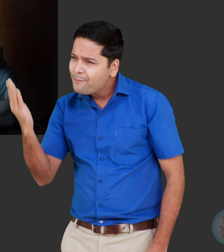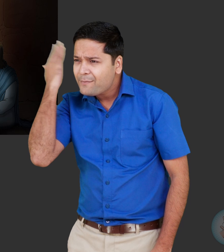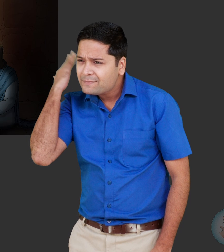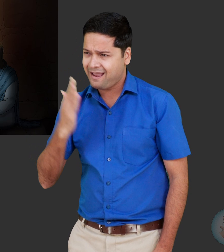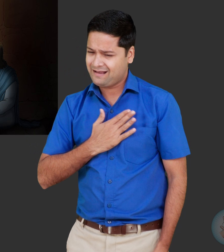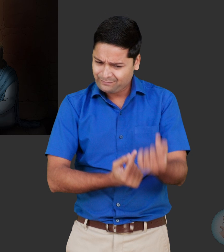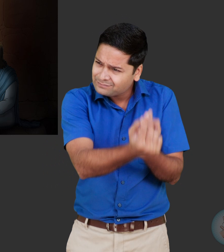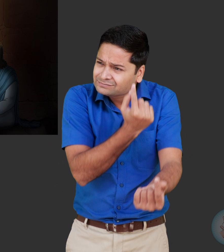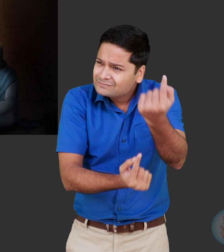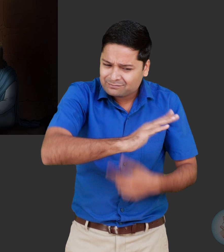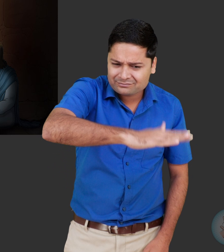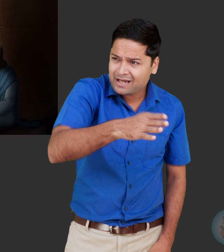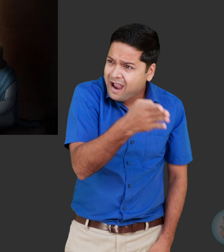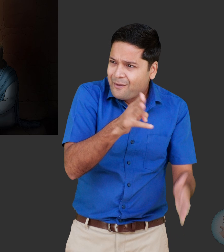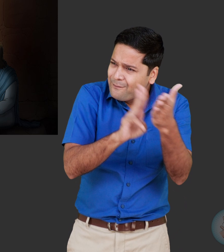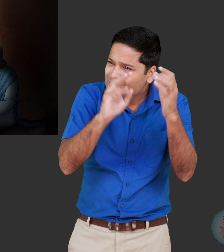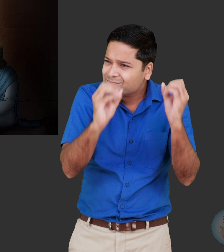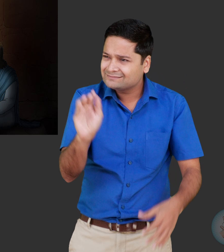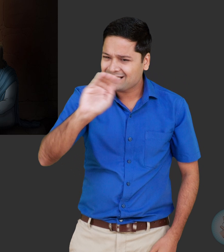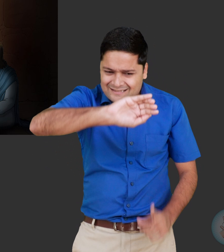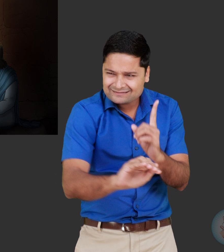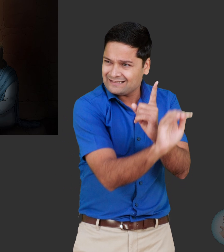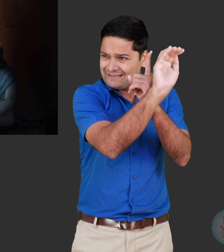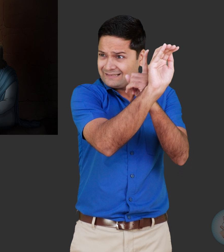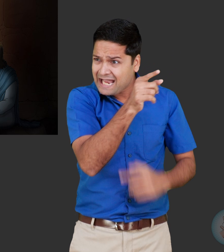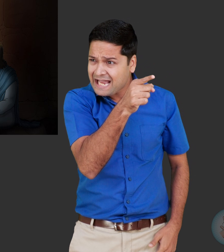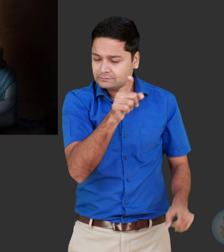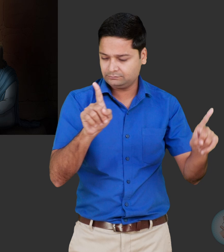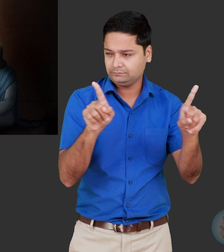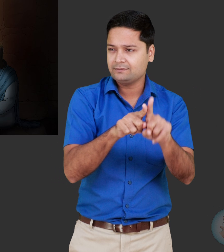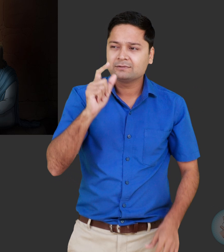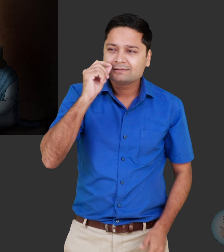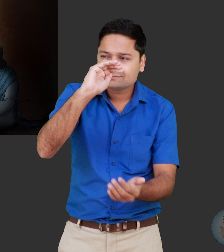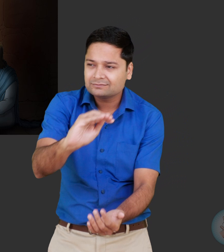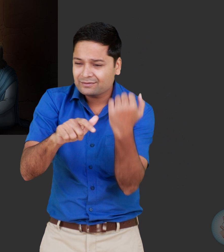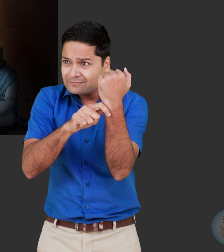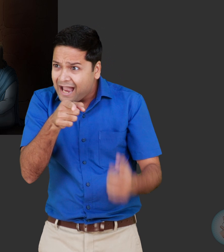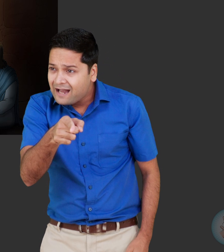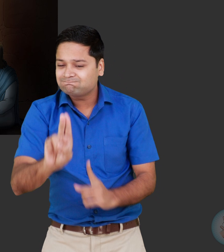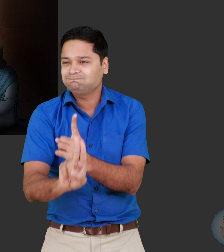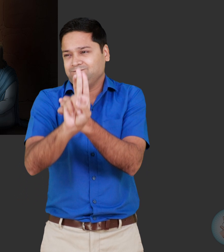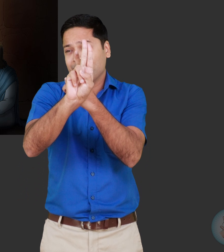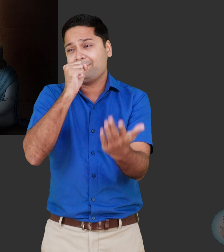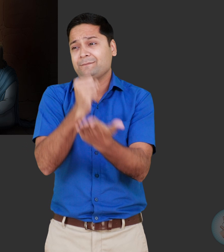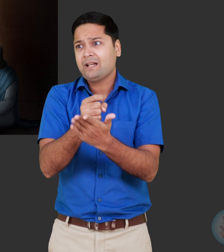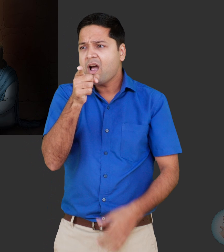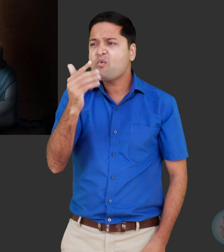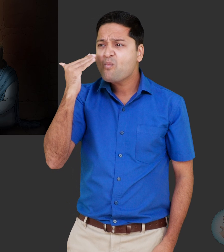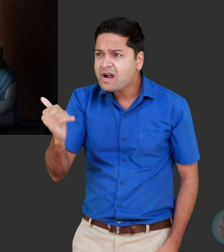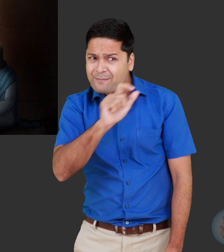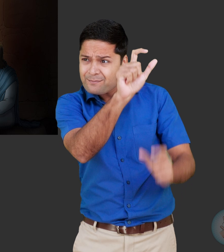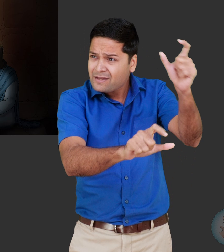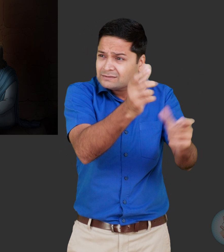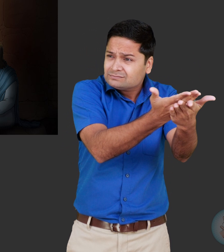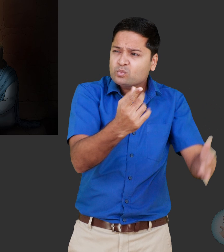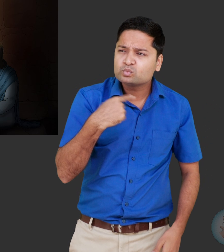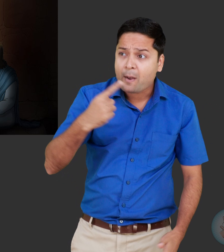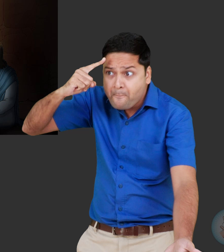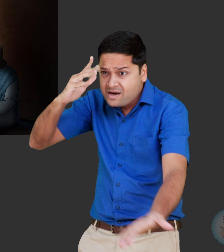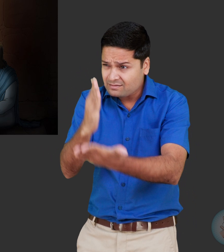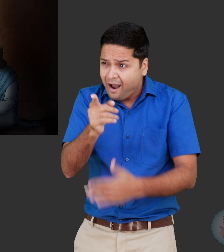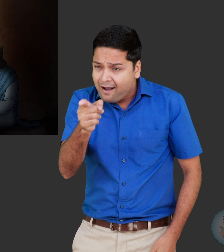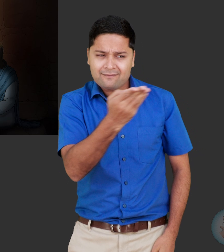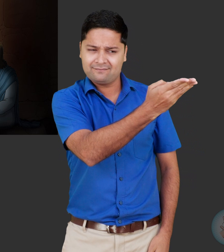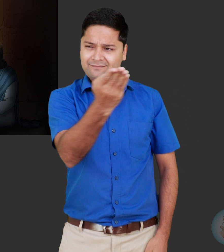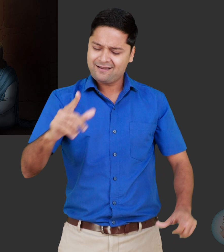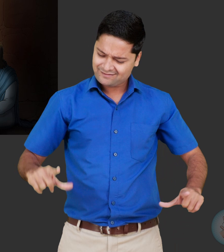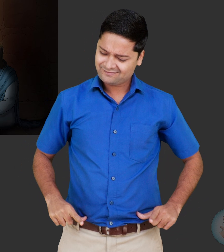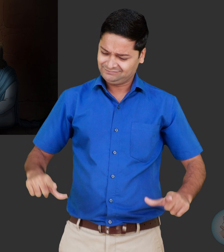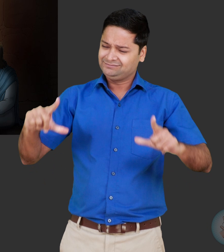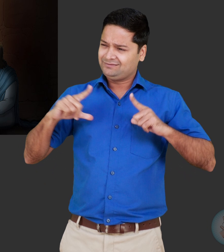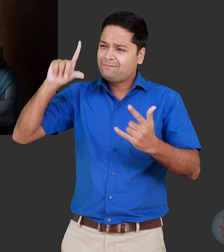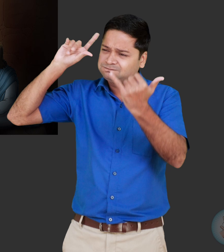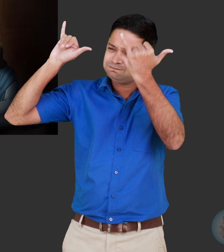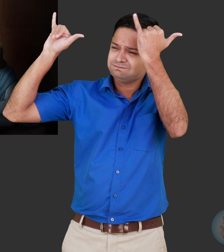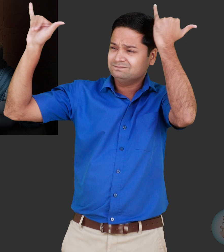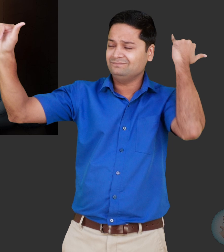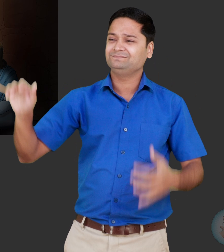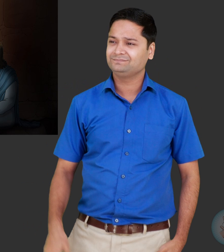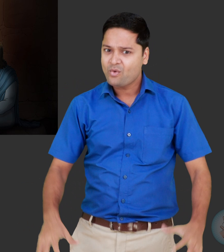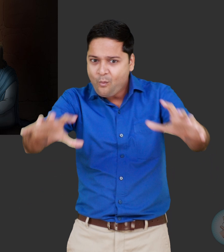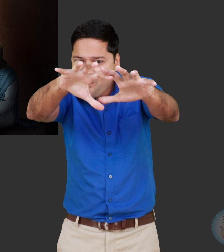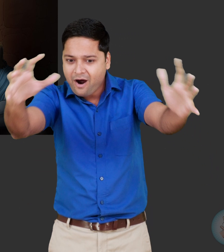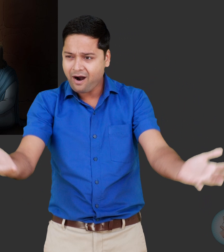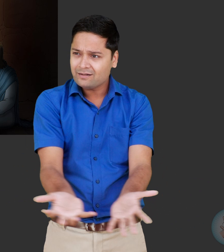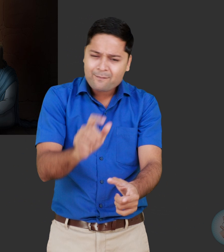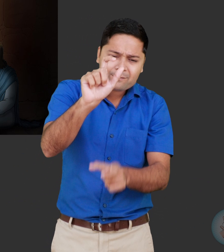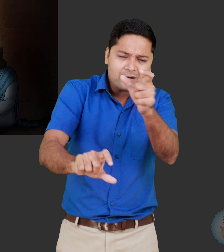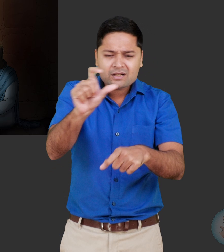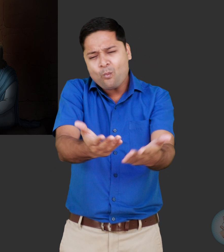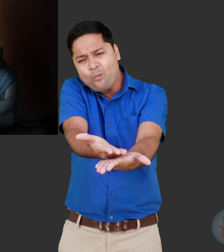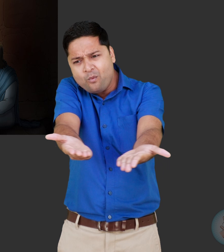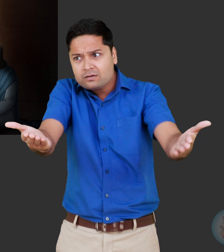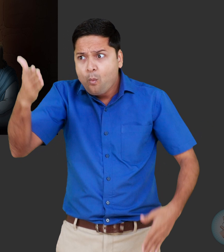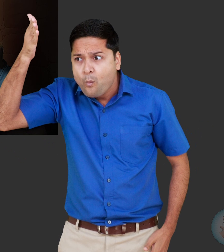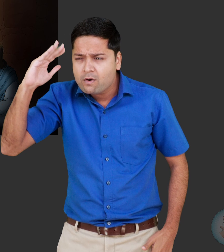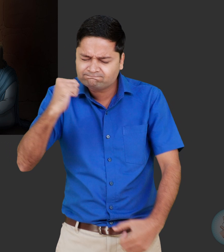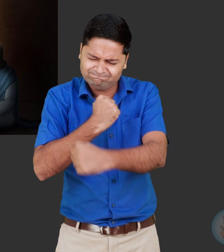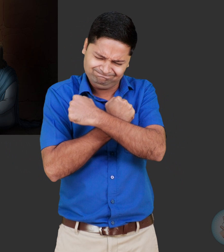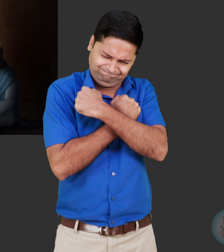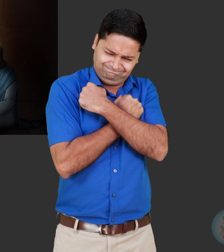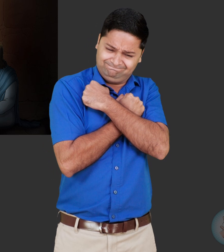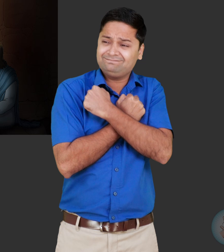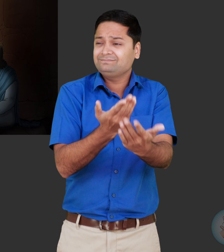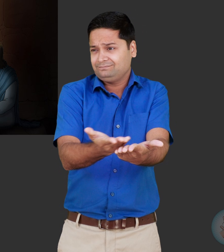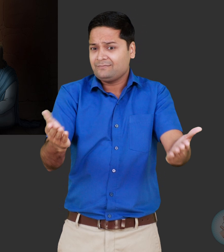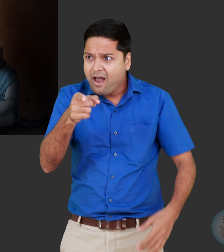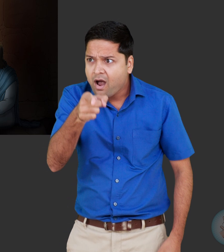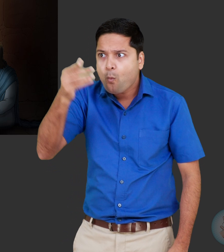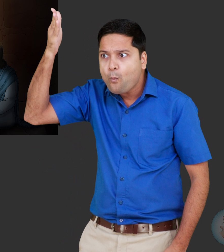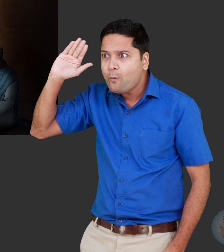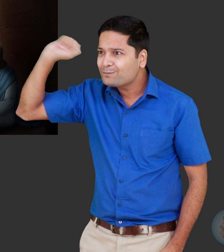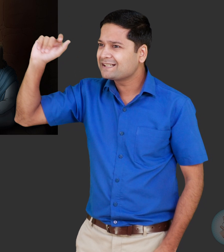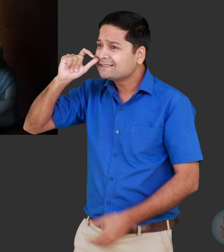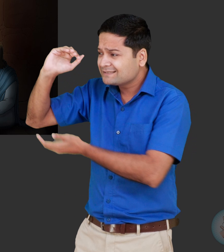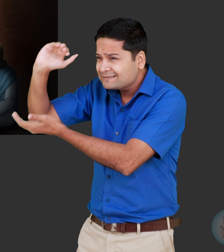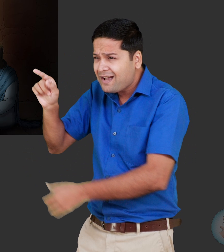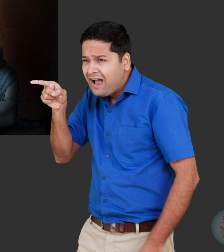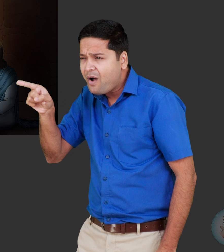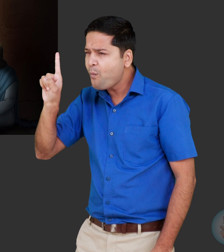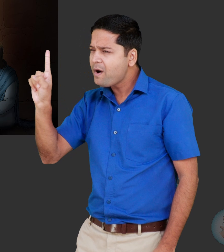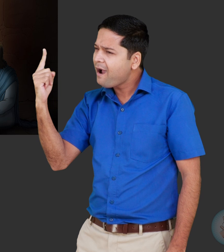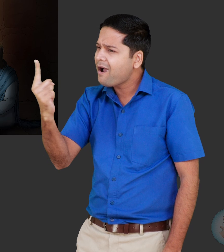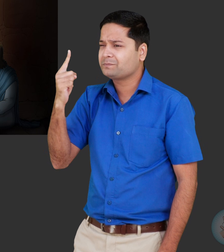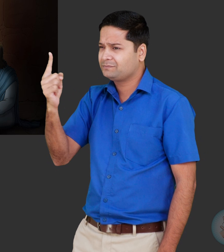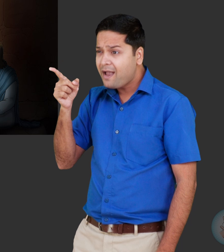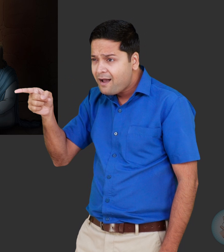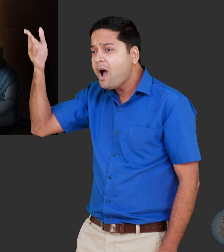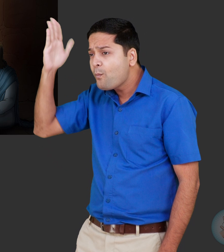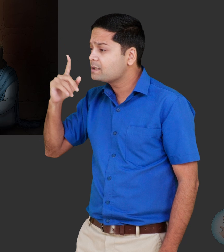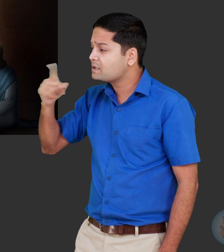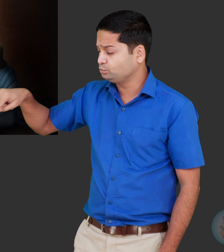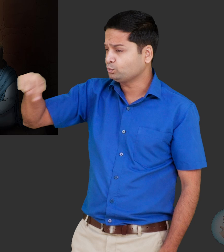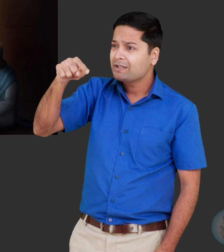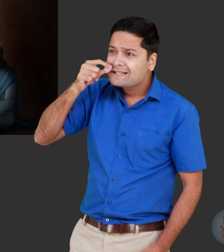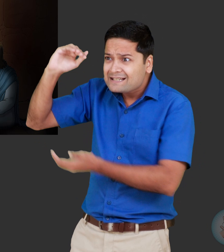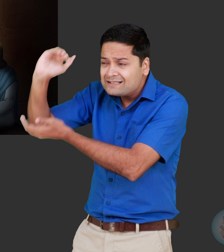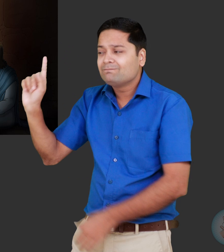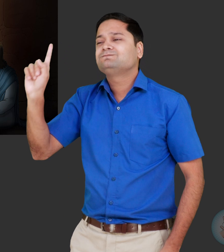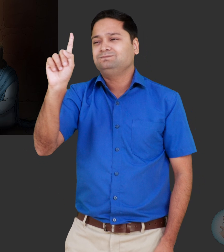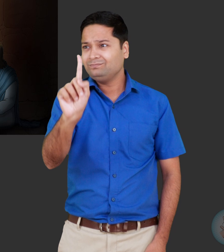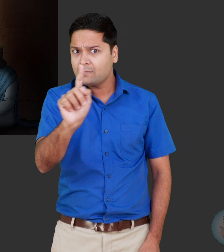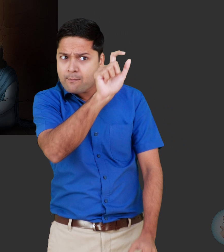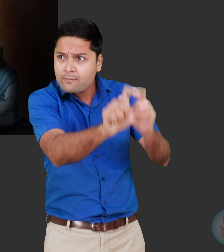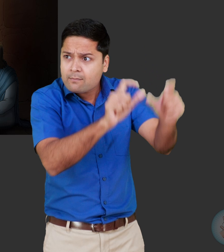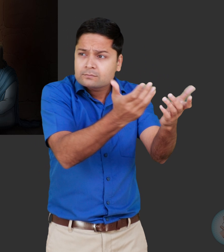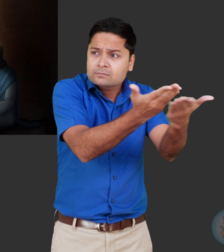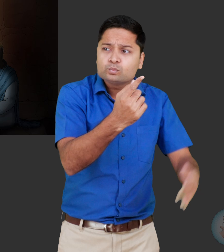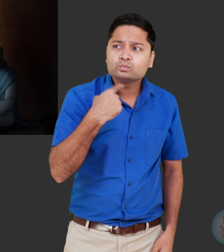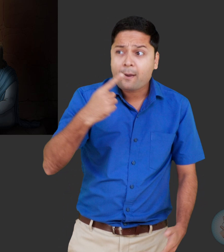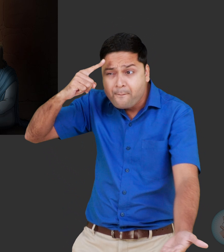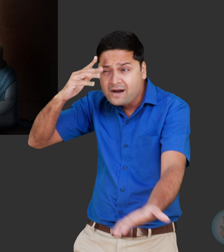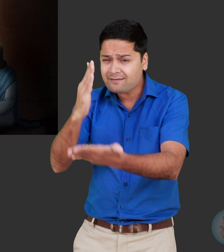Just as Moses lifted up the snake in the wilderness, so the Son of Man must be lifted up, that everyone who believes in Him may have eternal life.